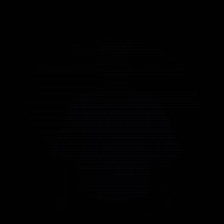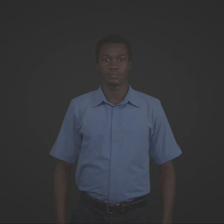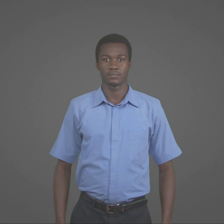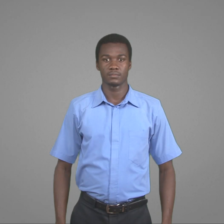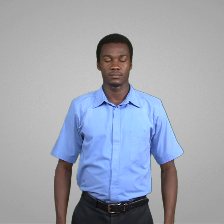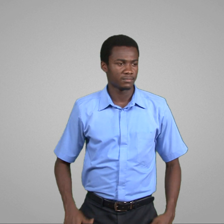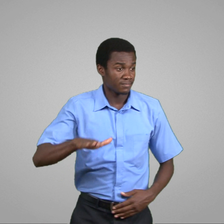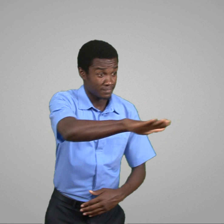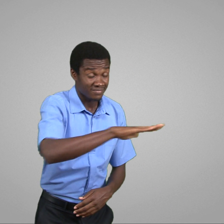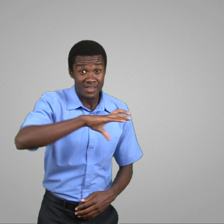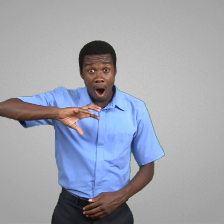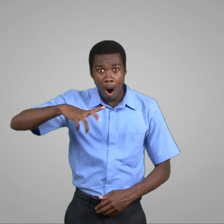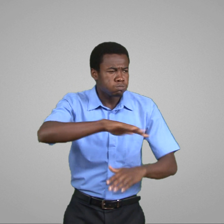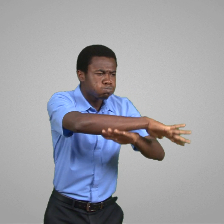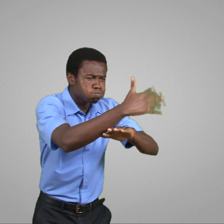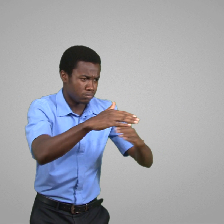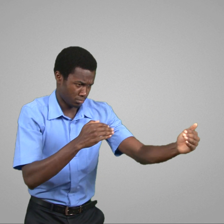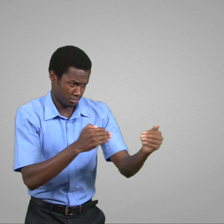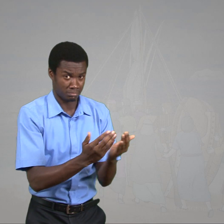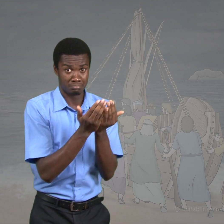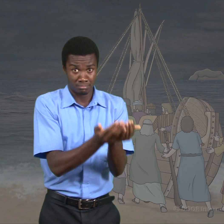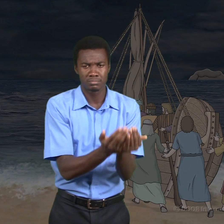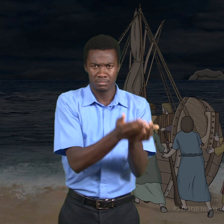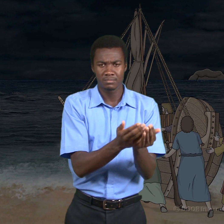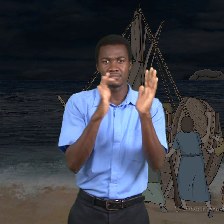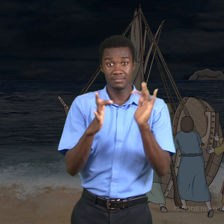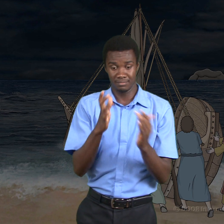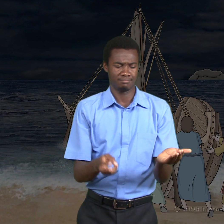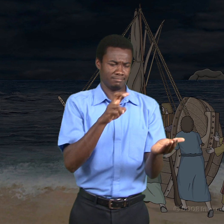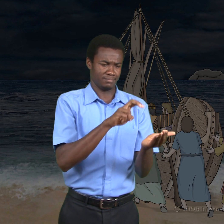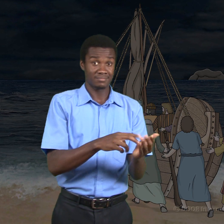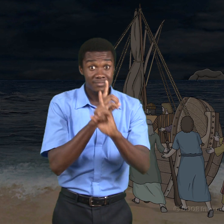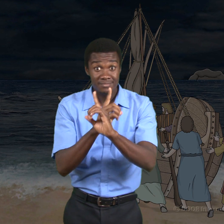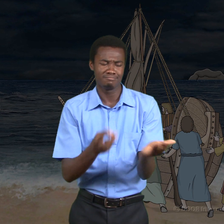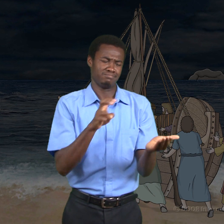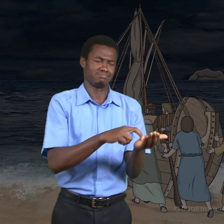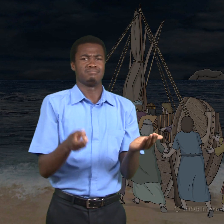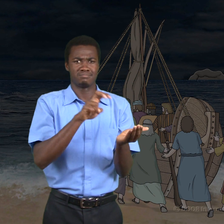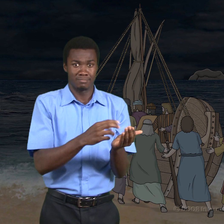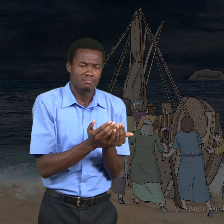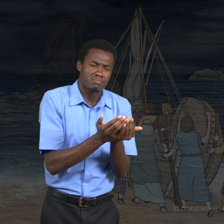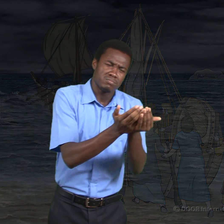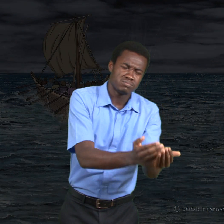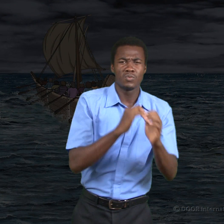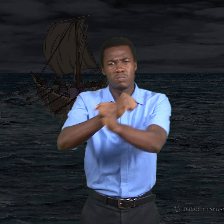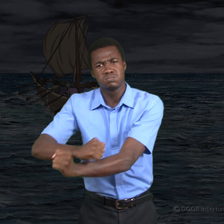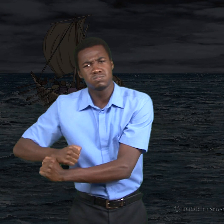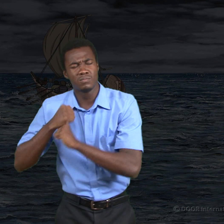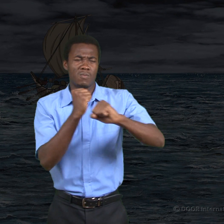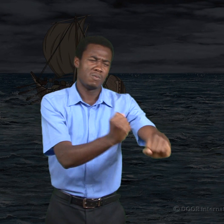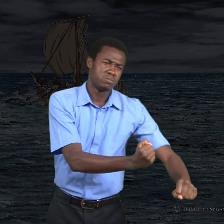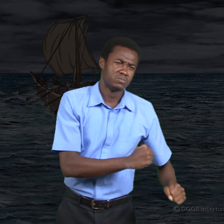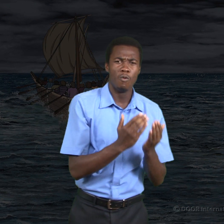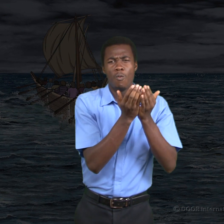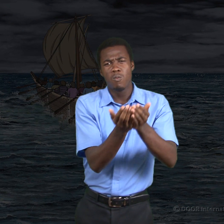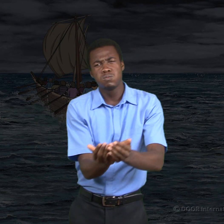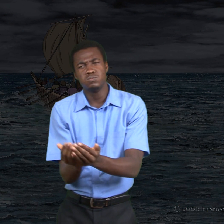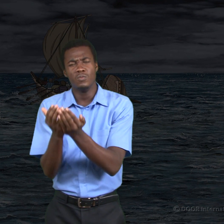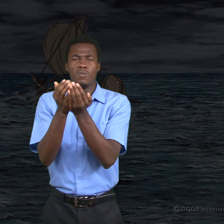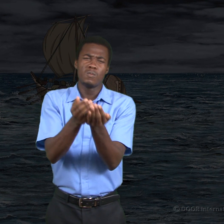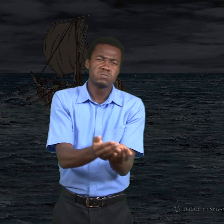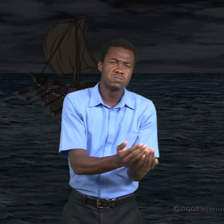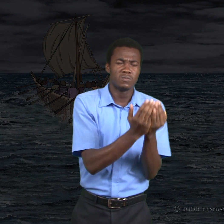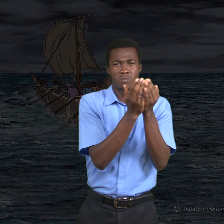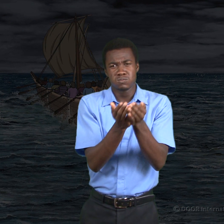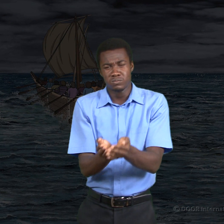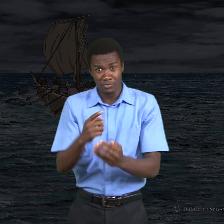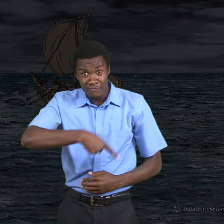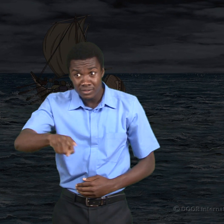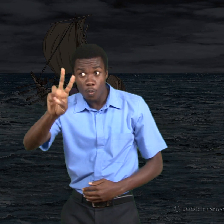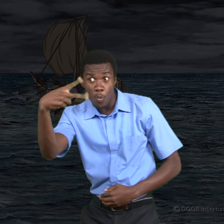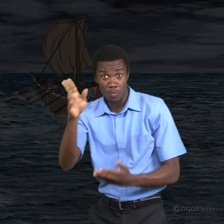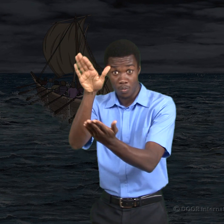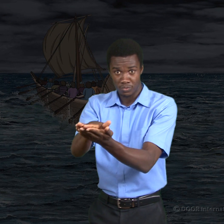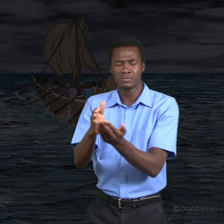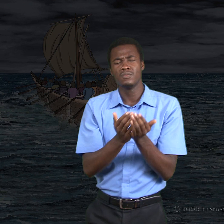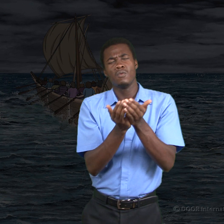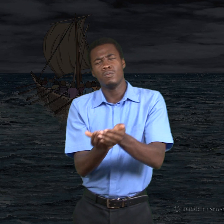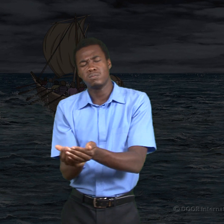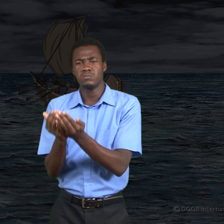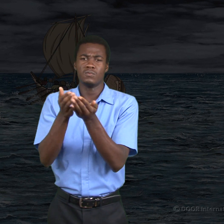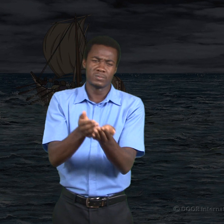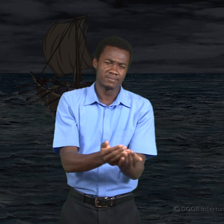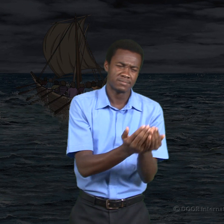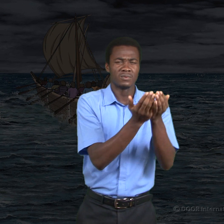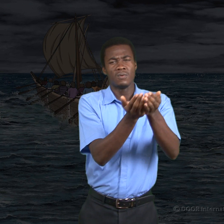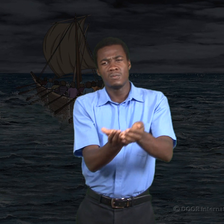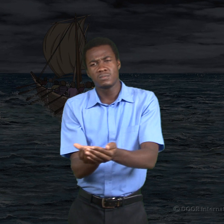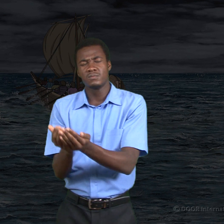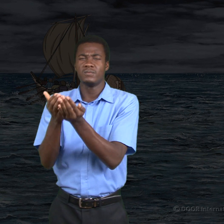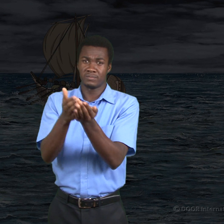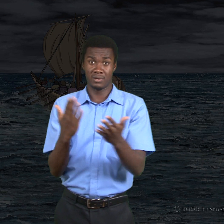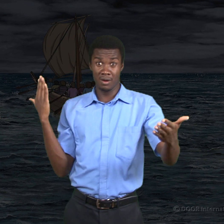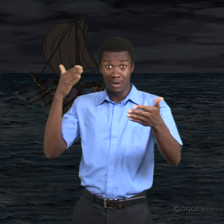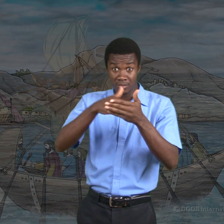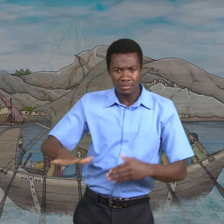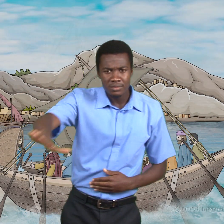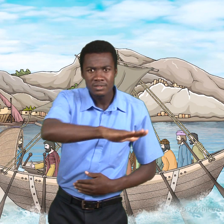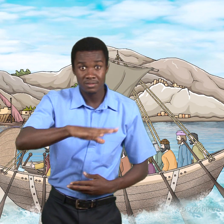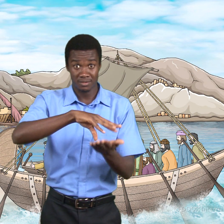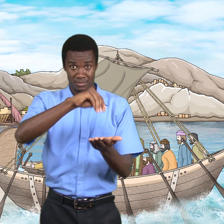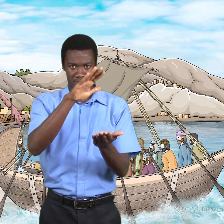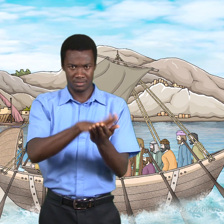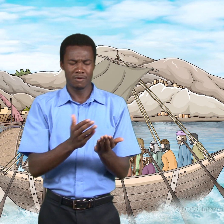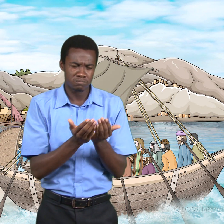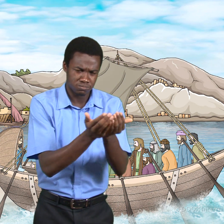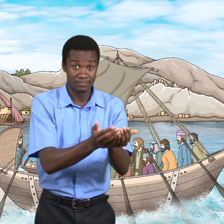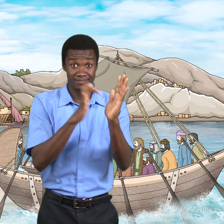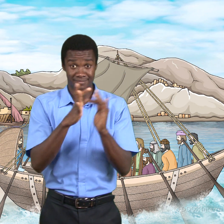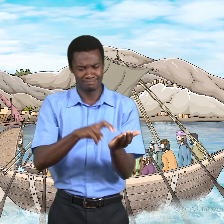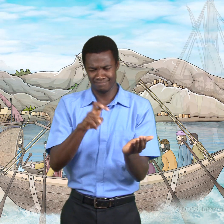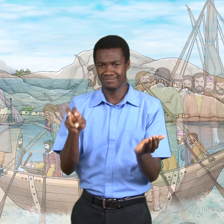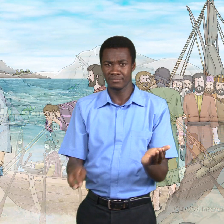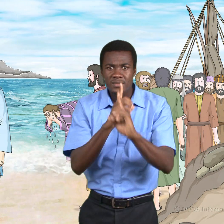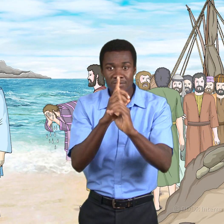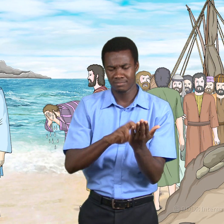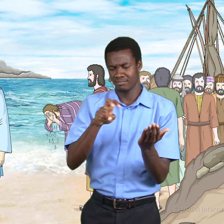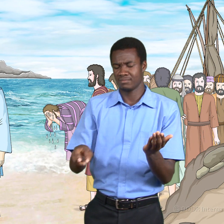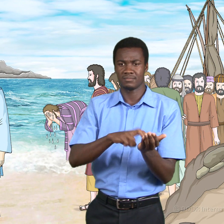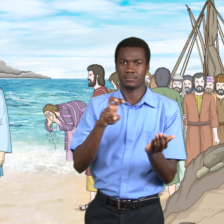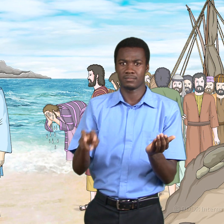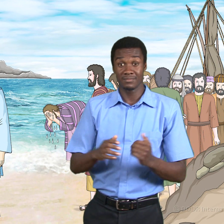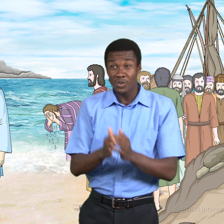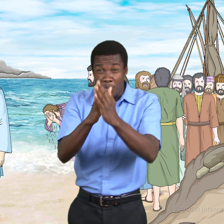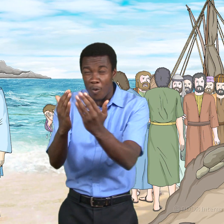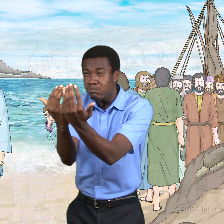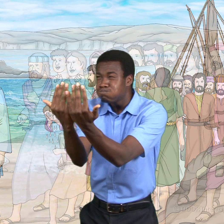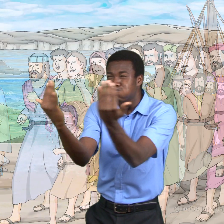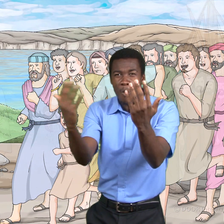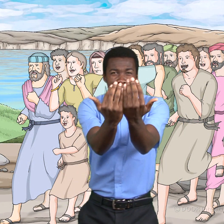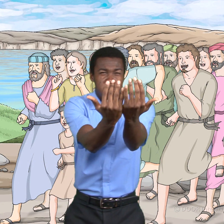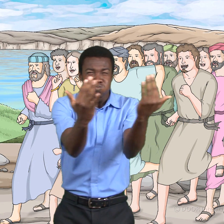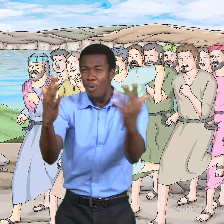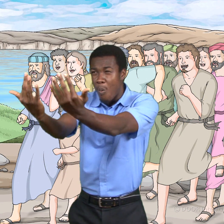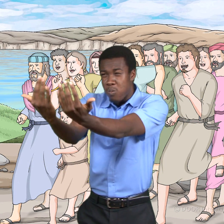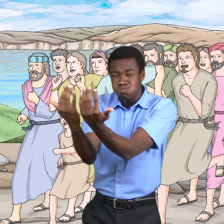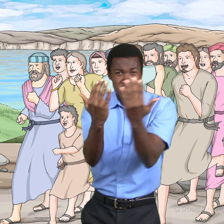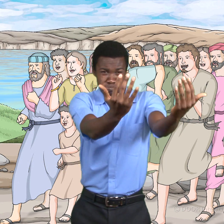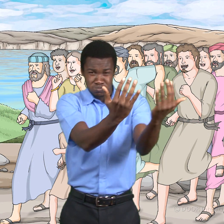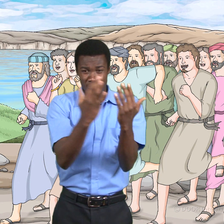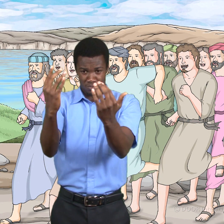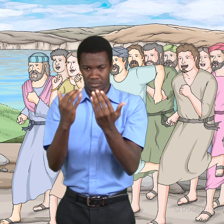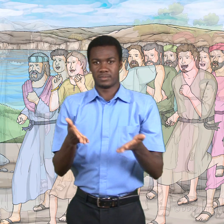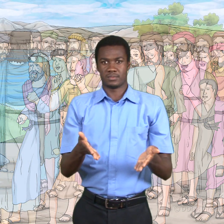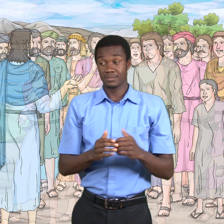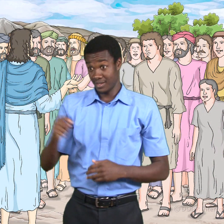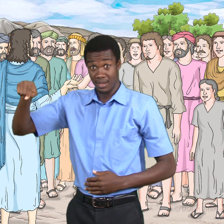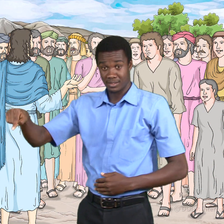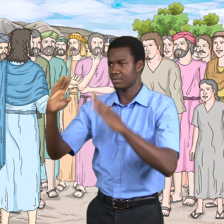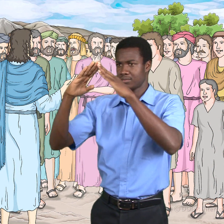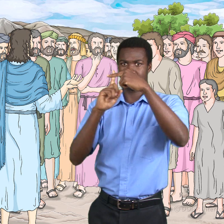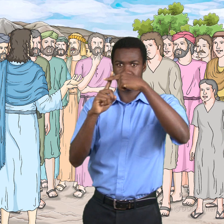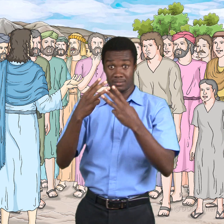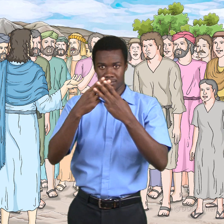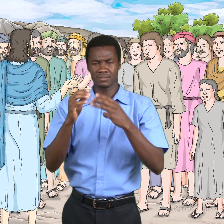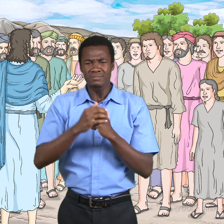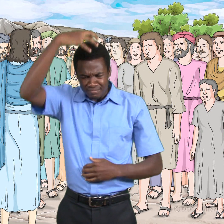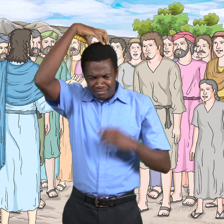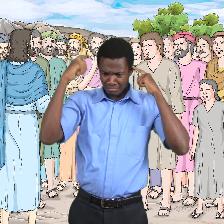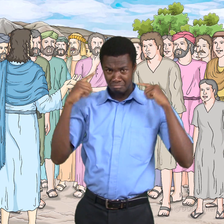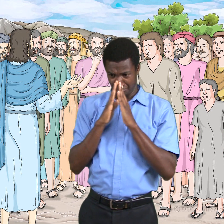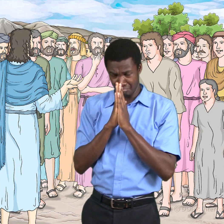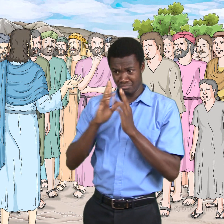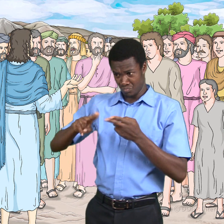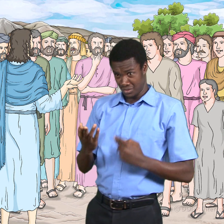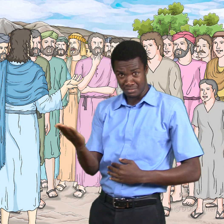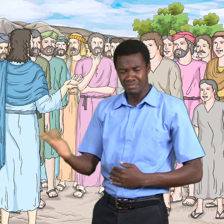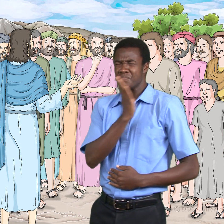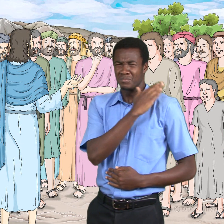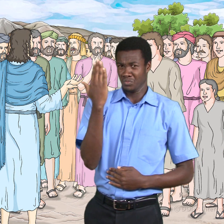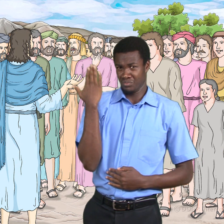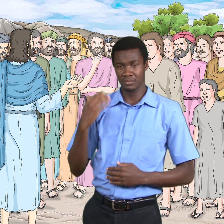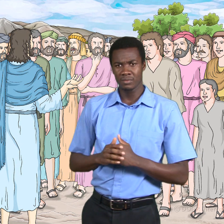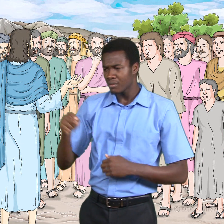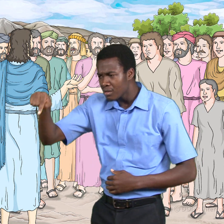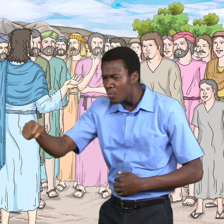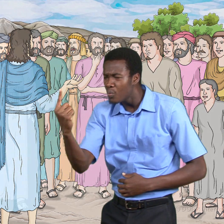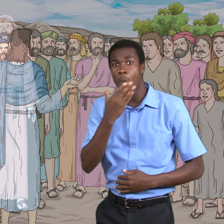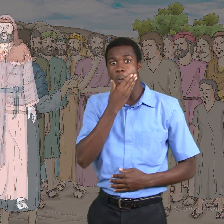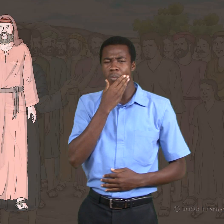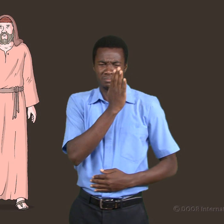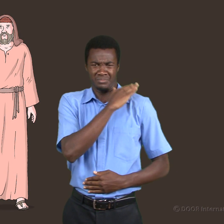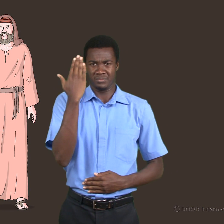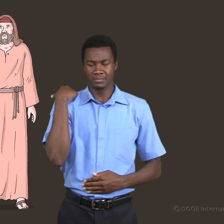When Jesus had again crossed by boat to the other side, a large crowd gathered around Him beside the sea.